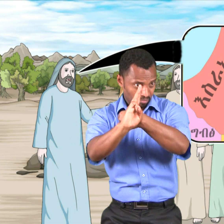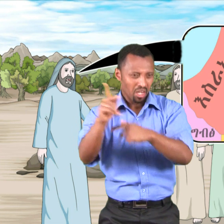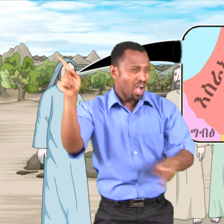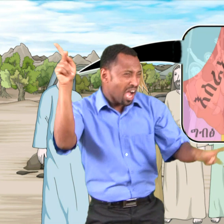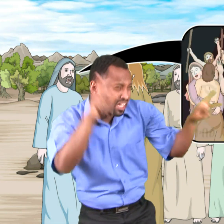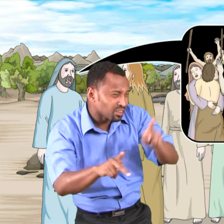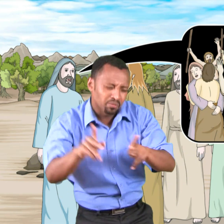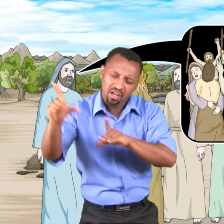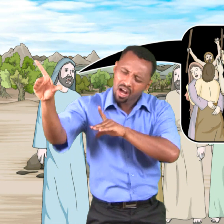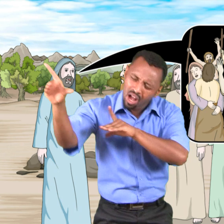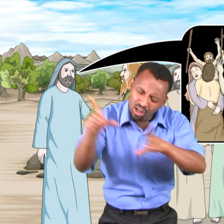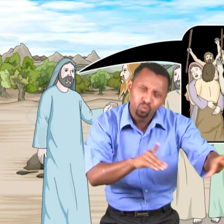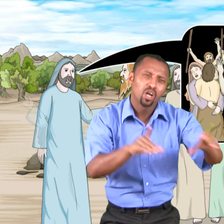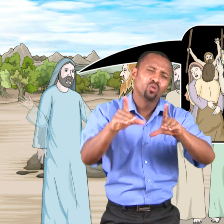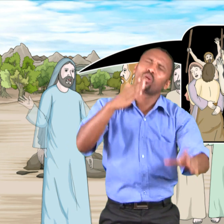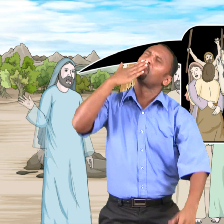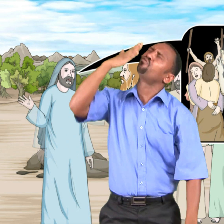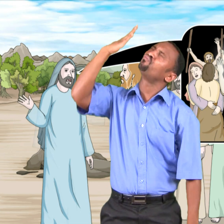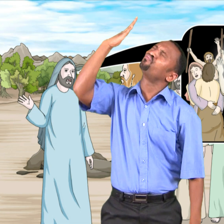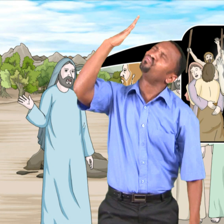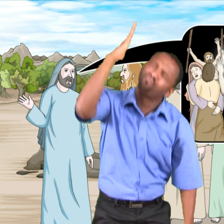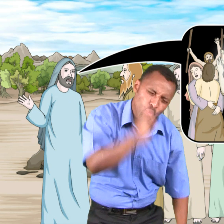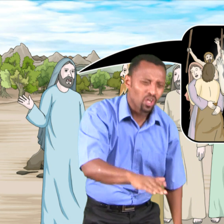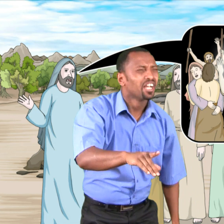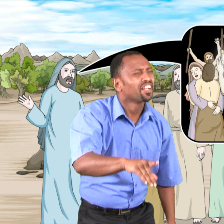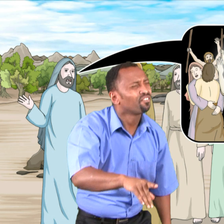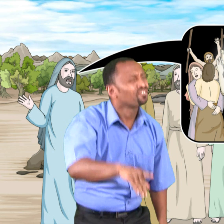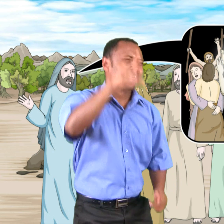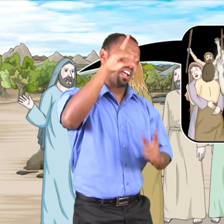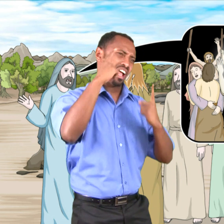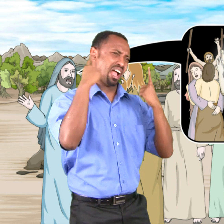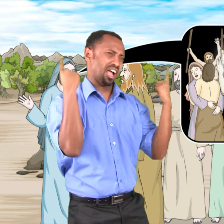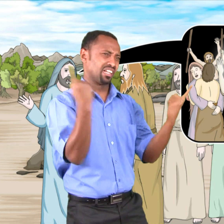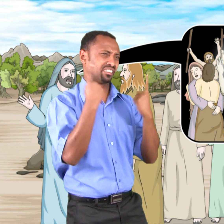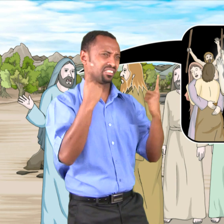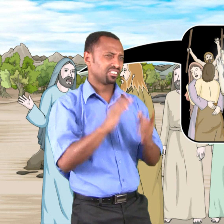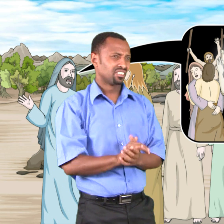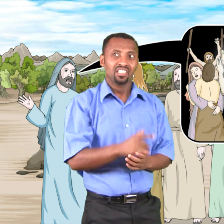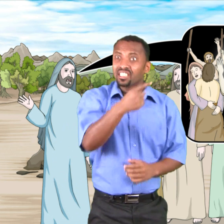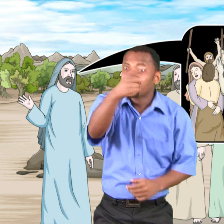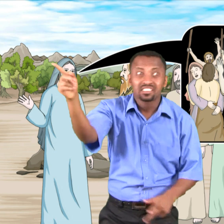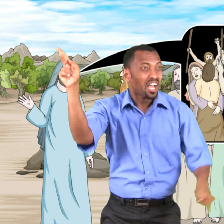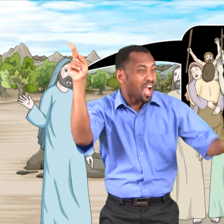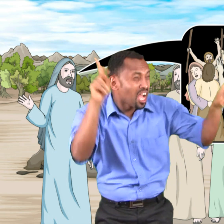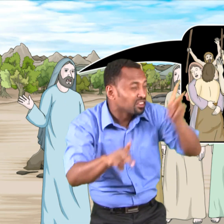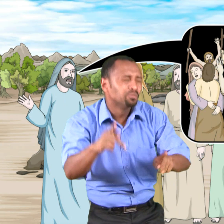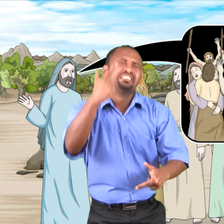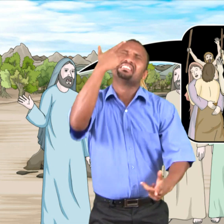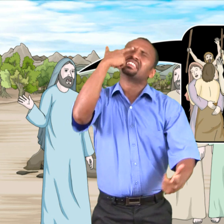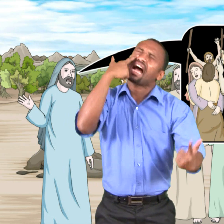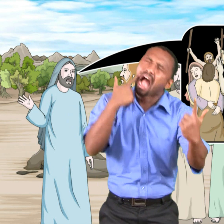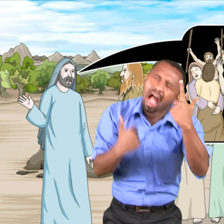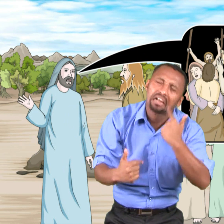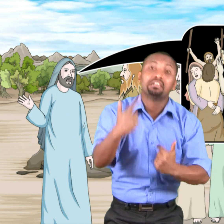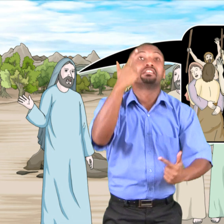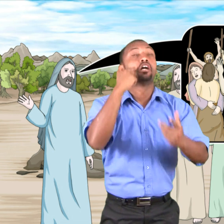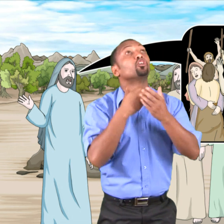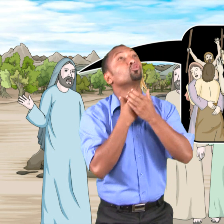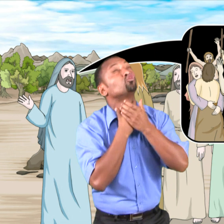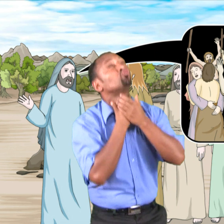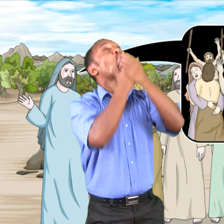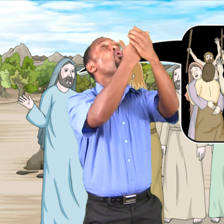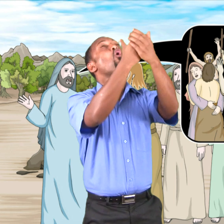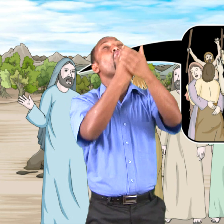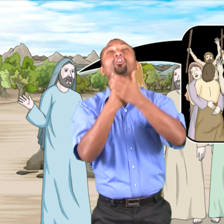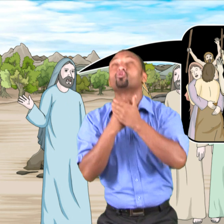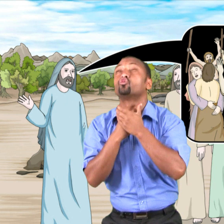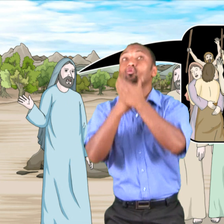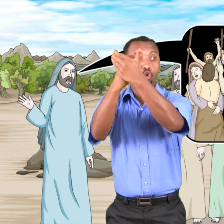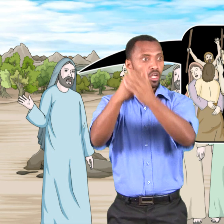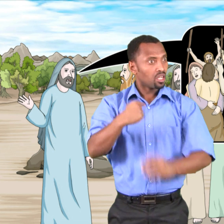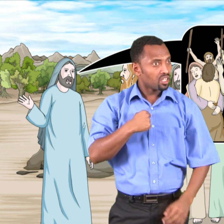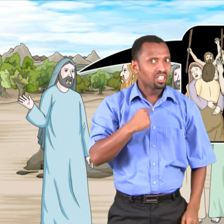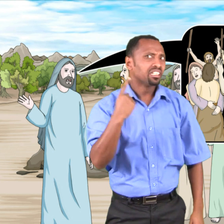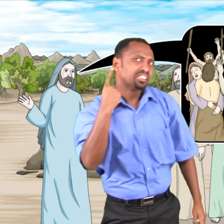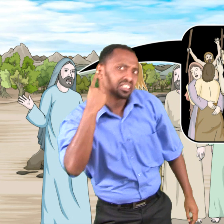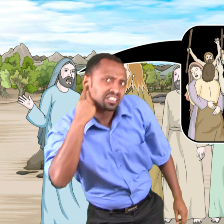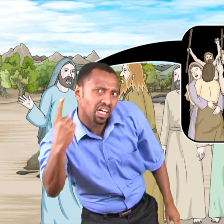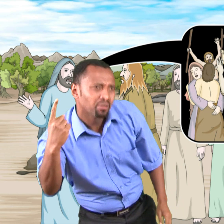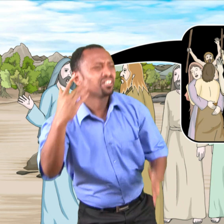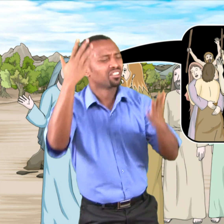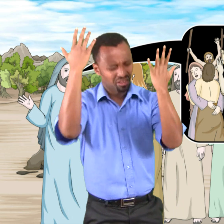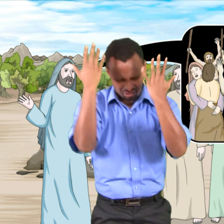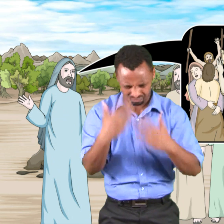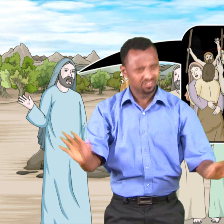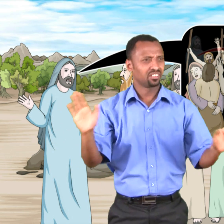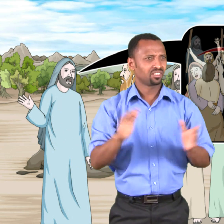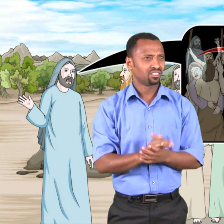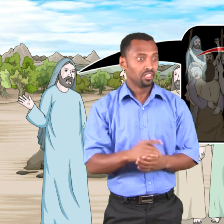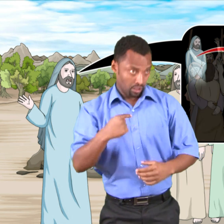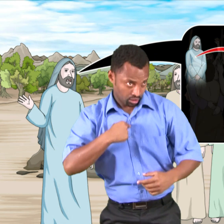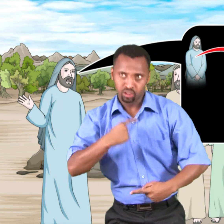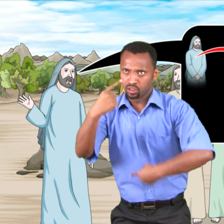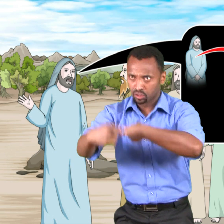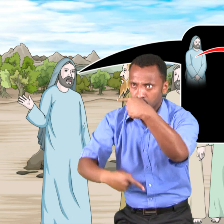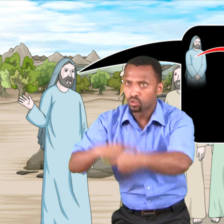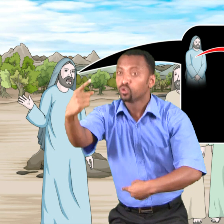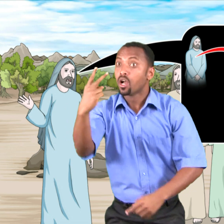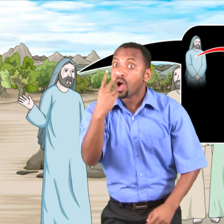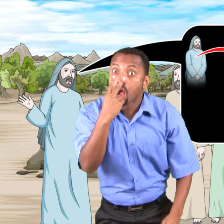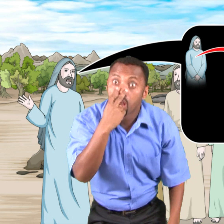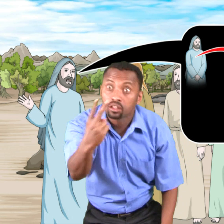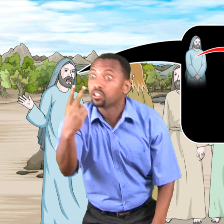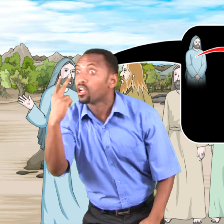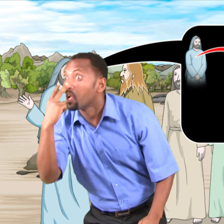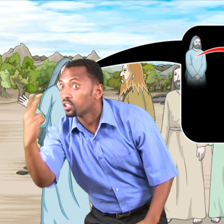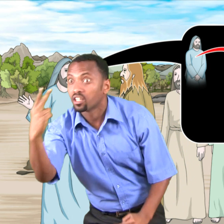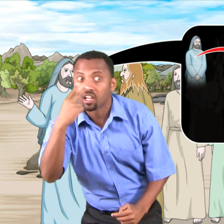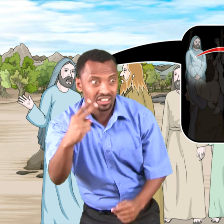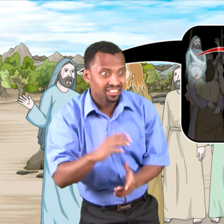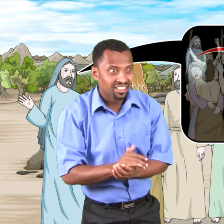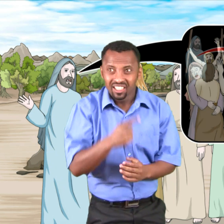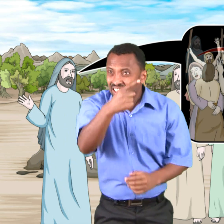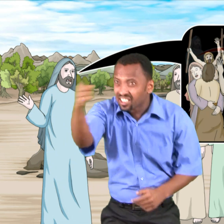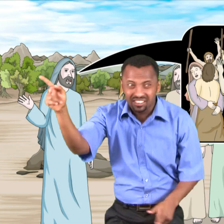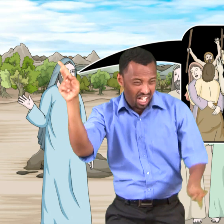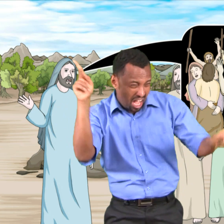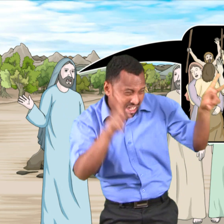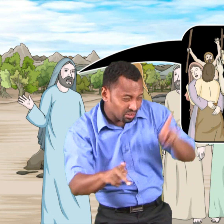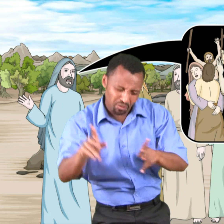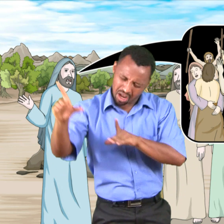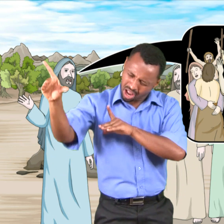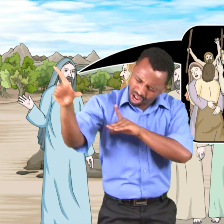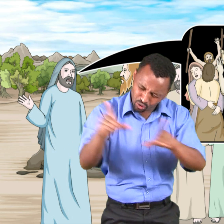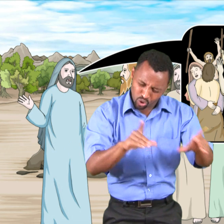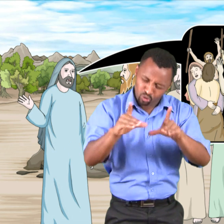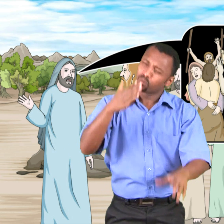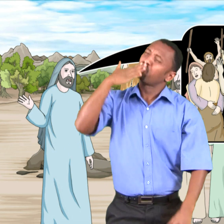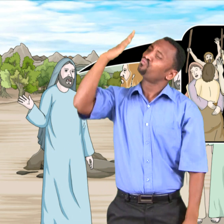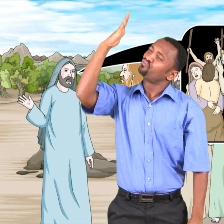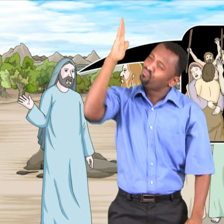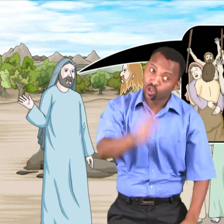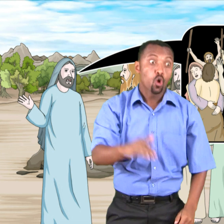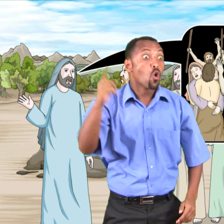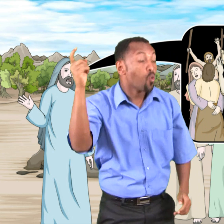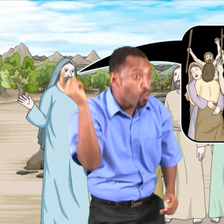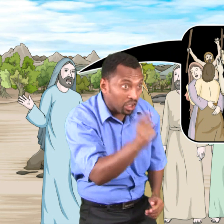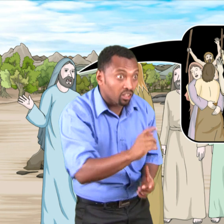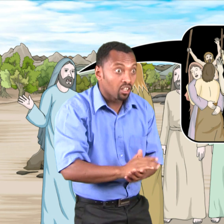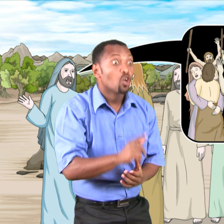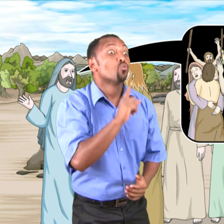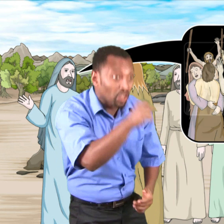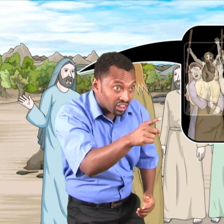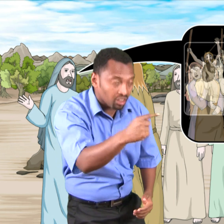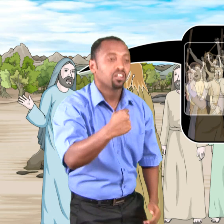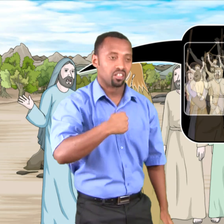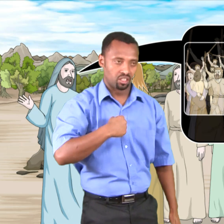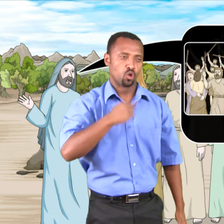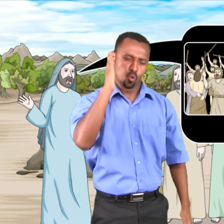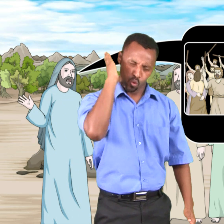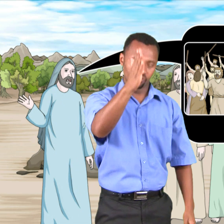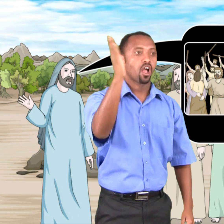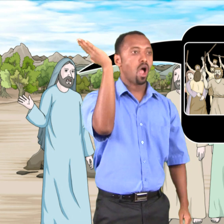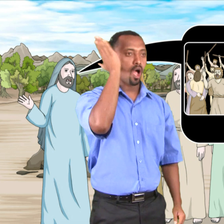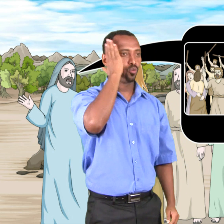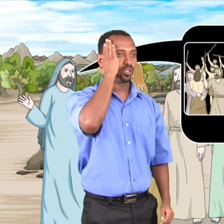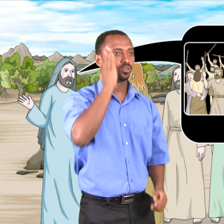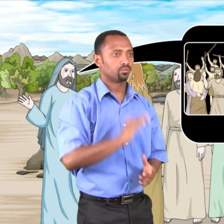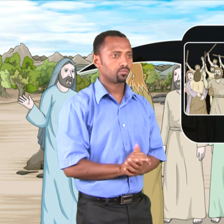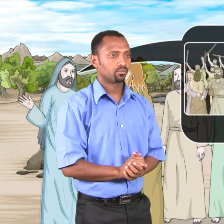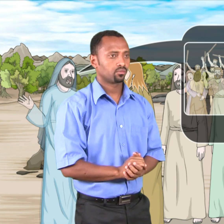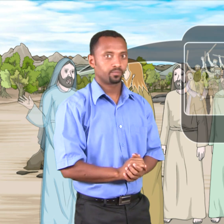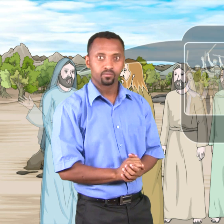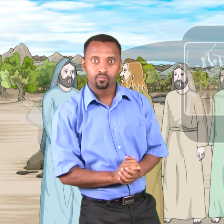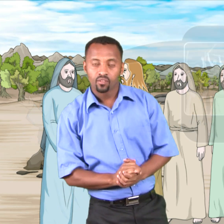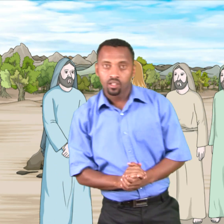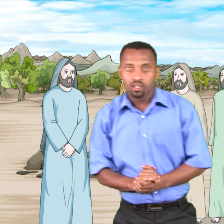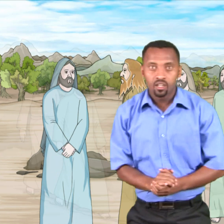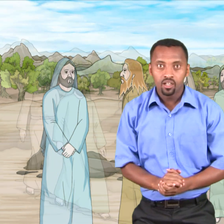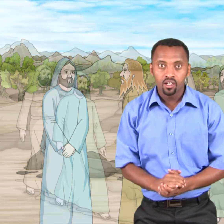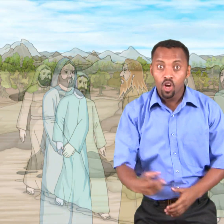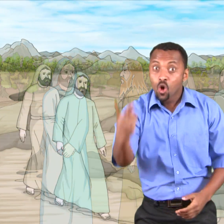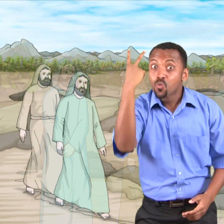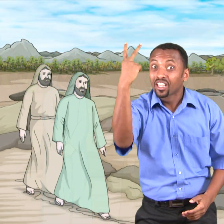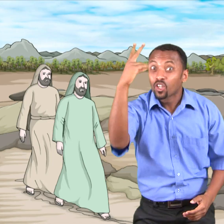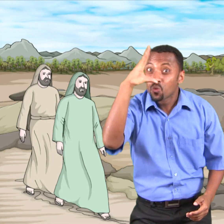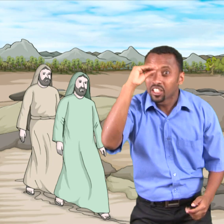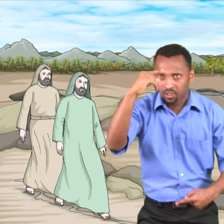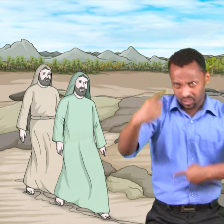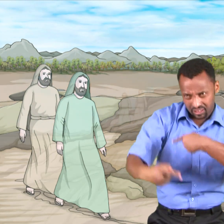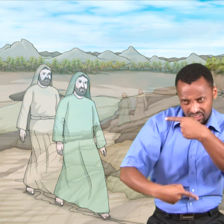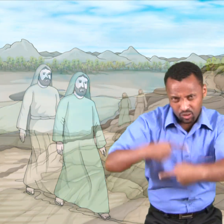Because their sin is so grievous, I will go down to see if their actions fully justify the outcry that has reached Me.